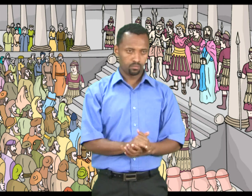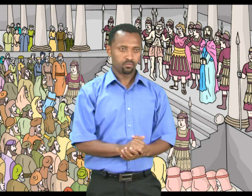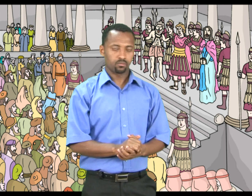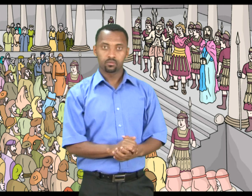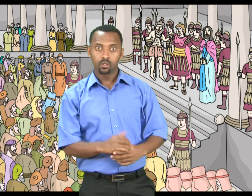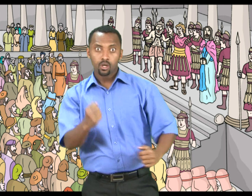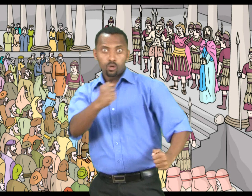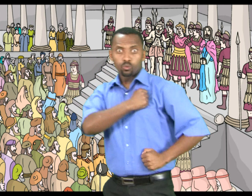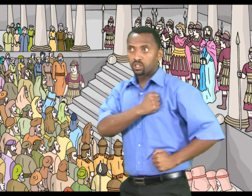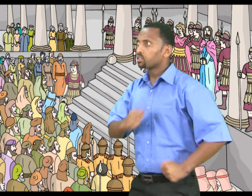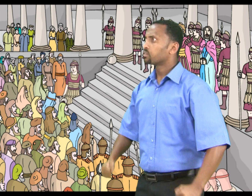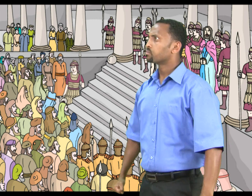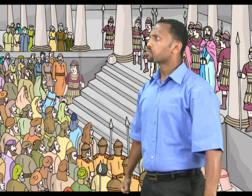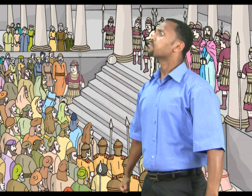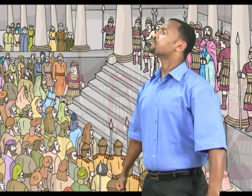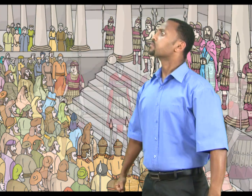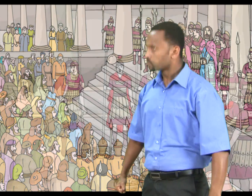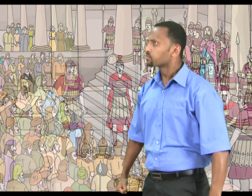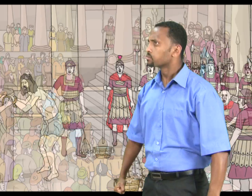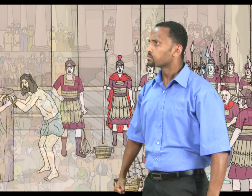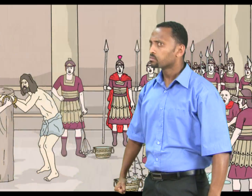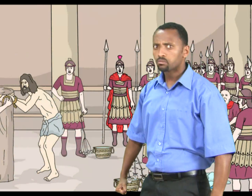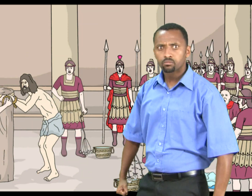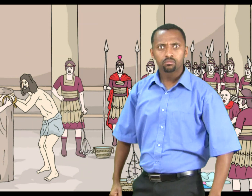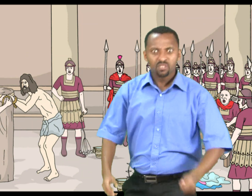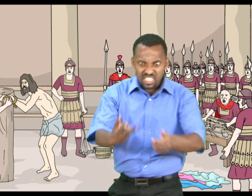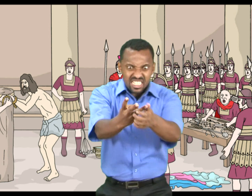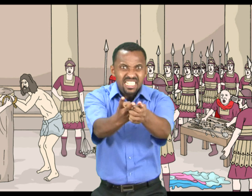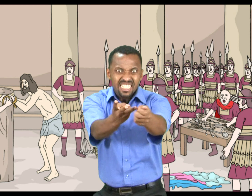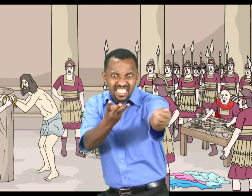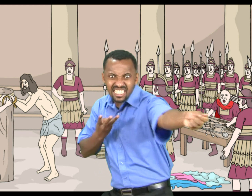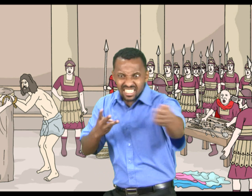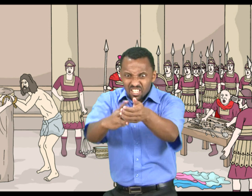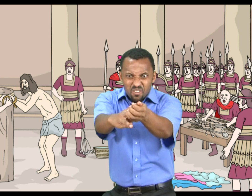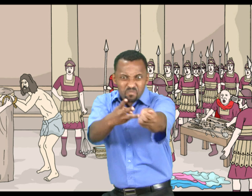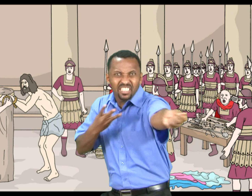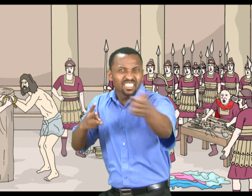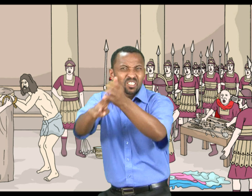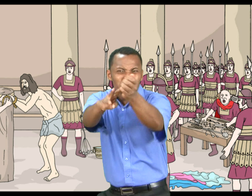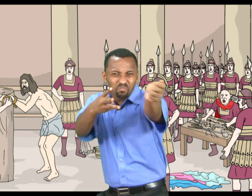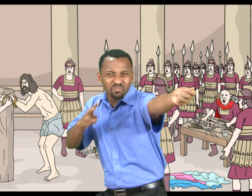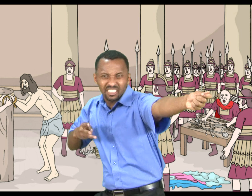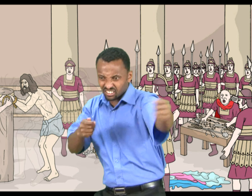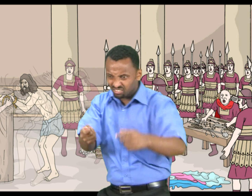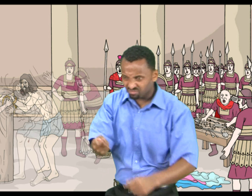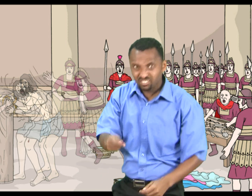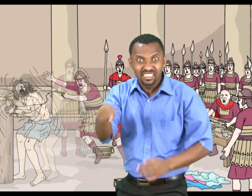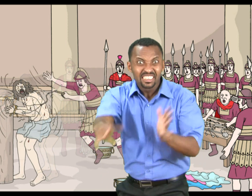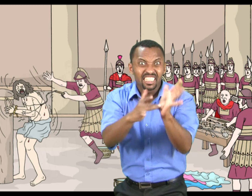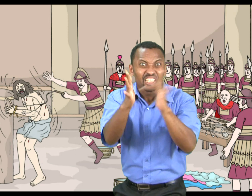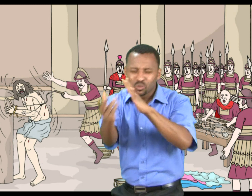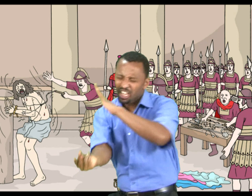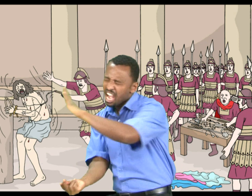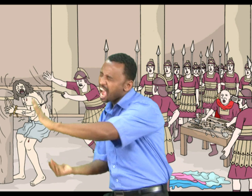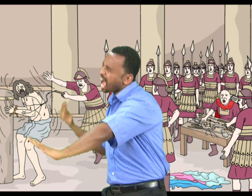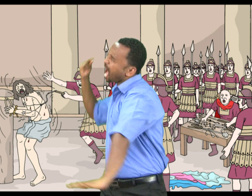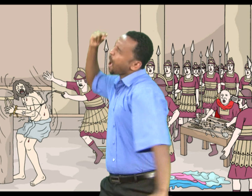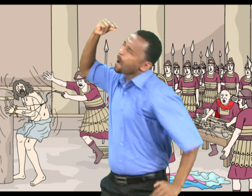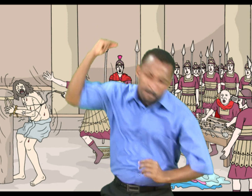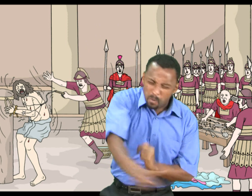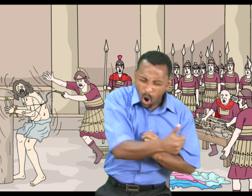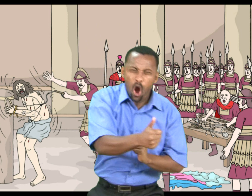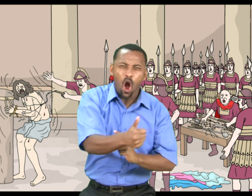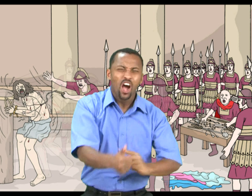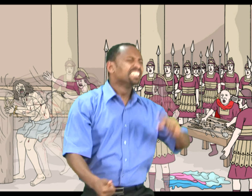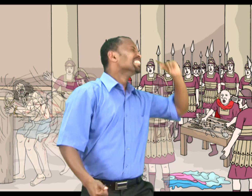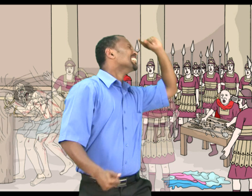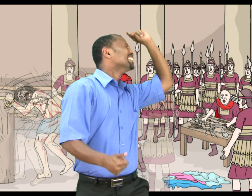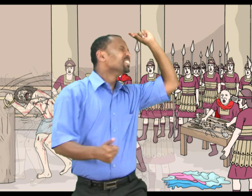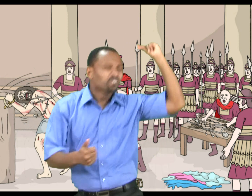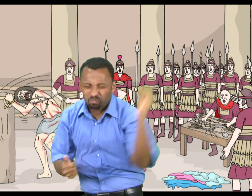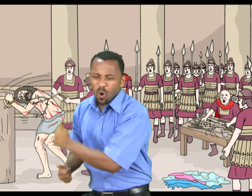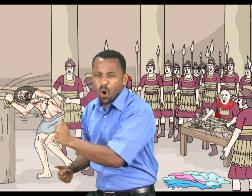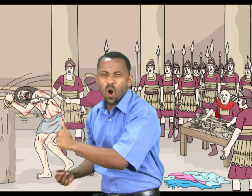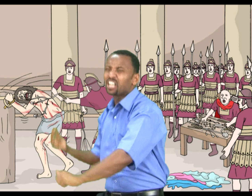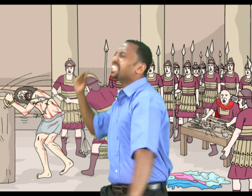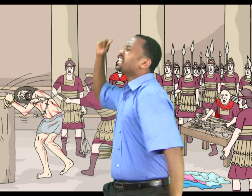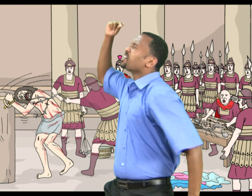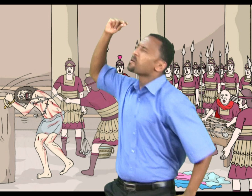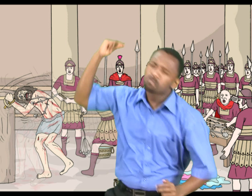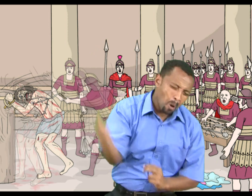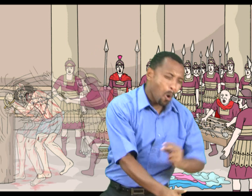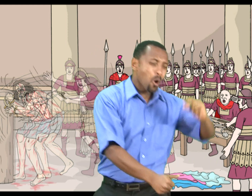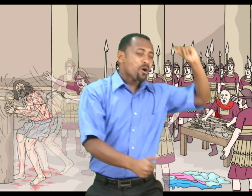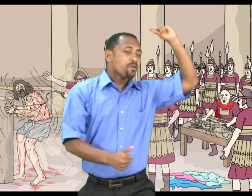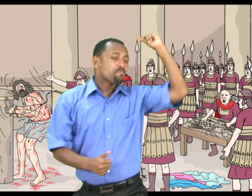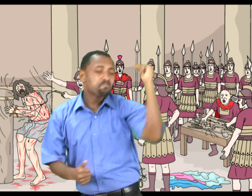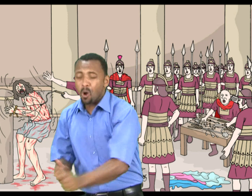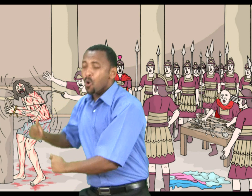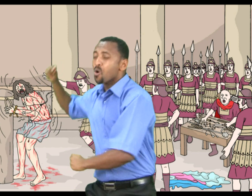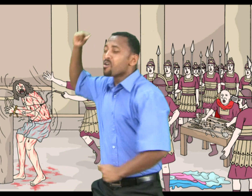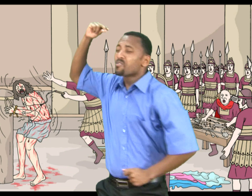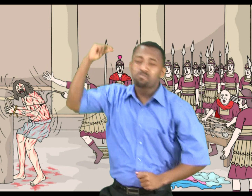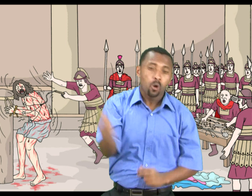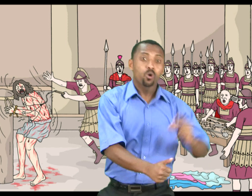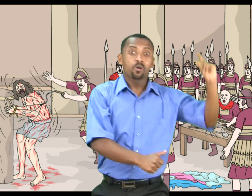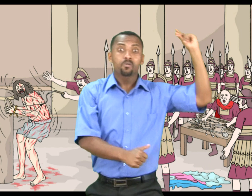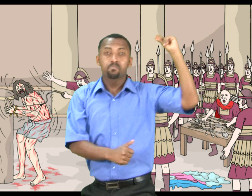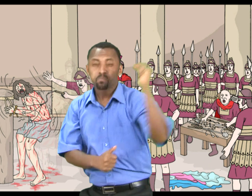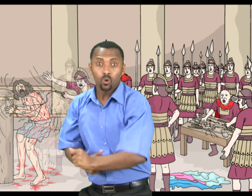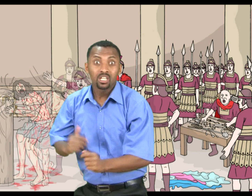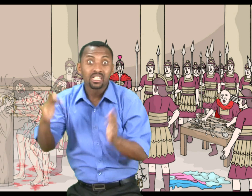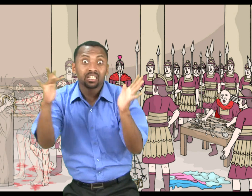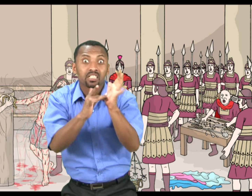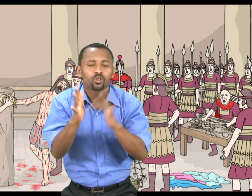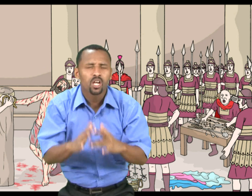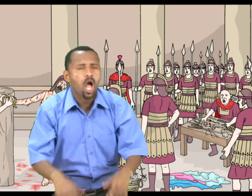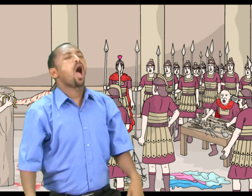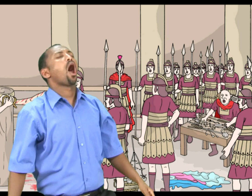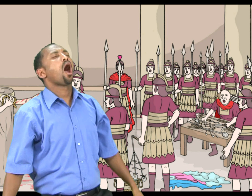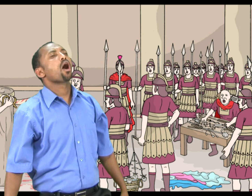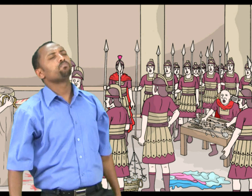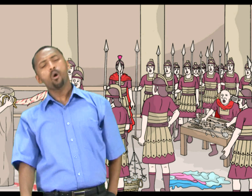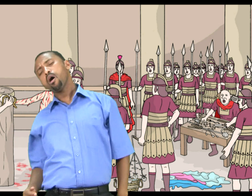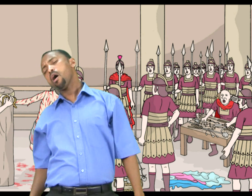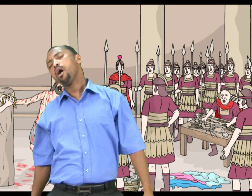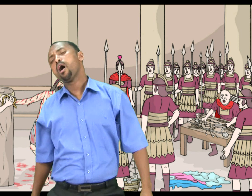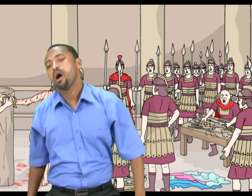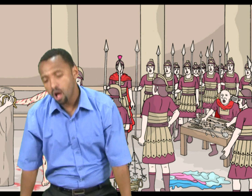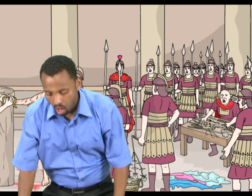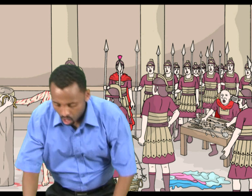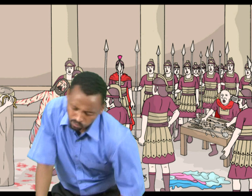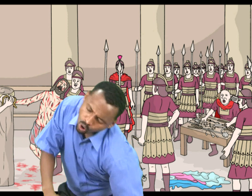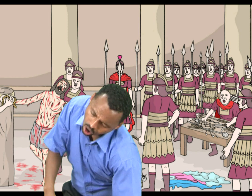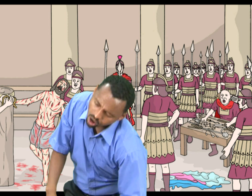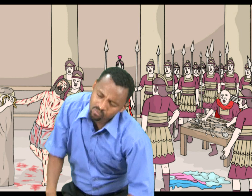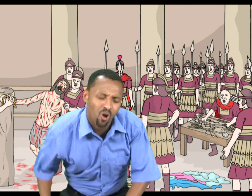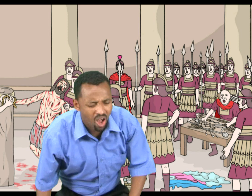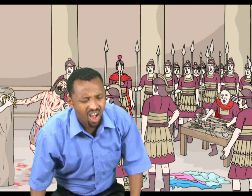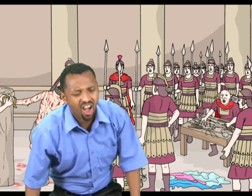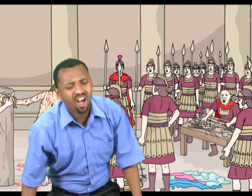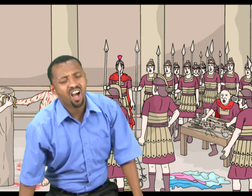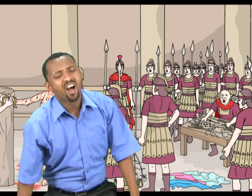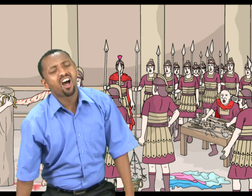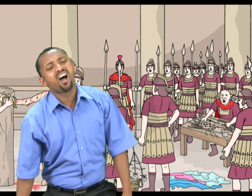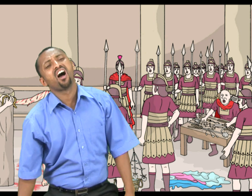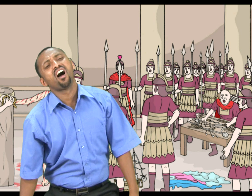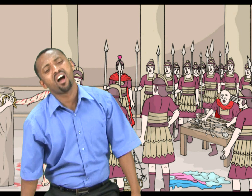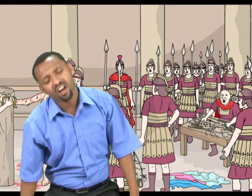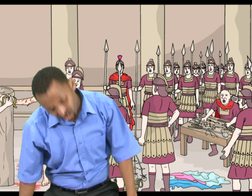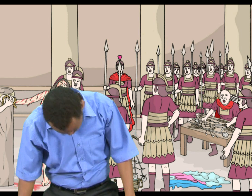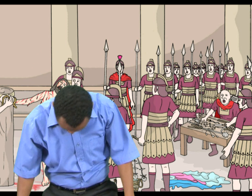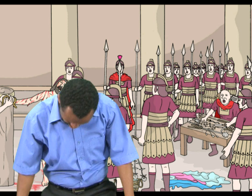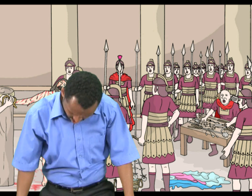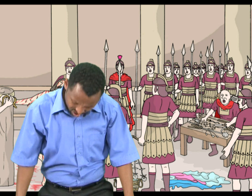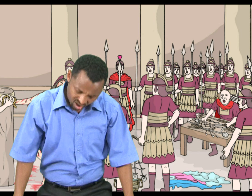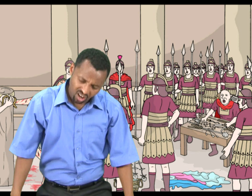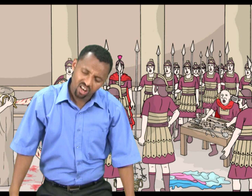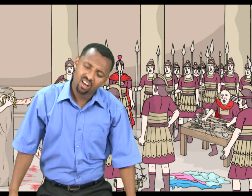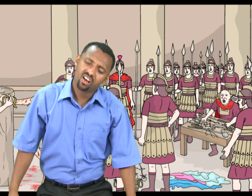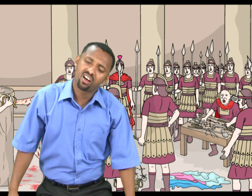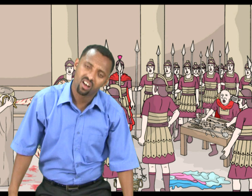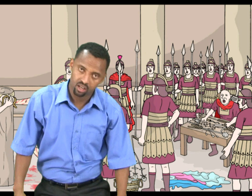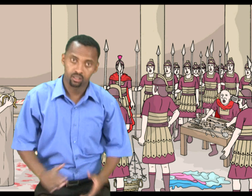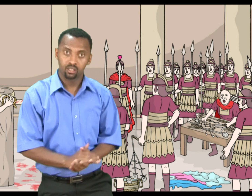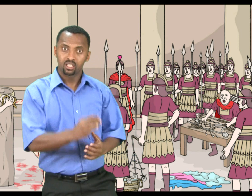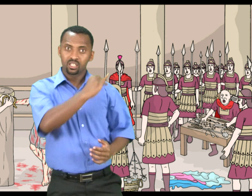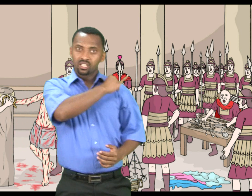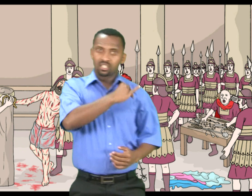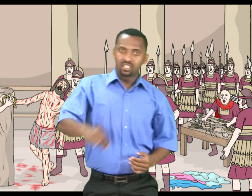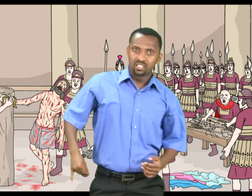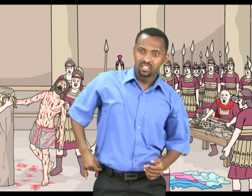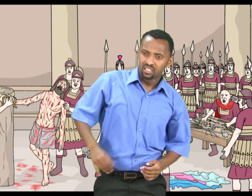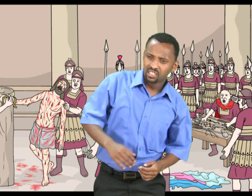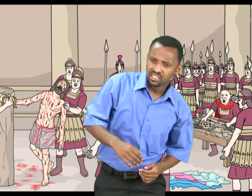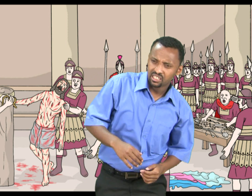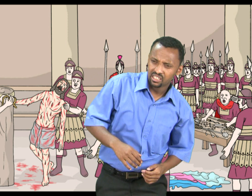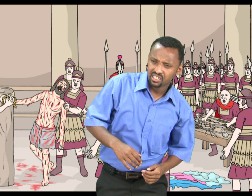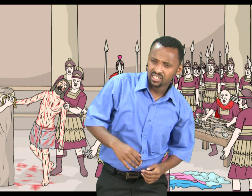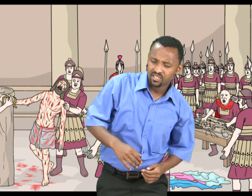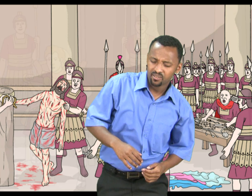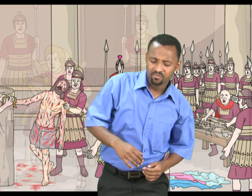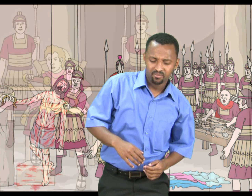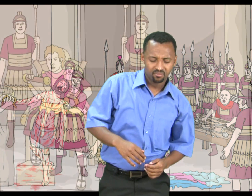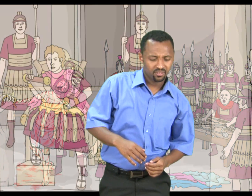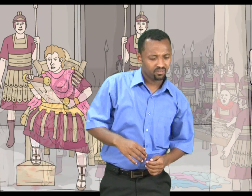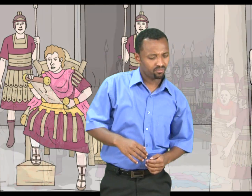But he had Jesus flogged, and handed Him over to be crucified.